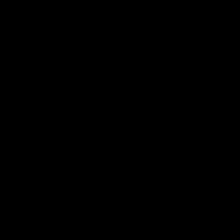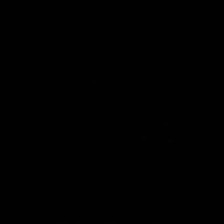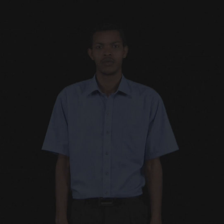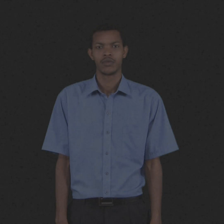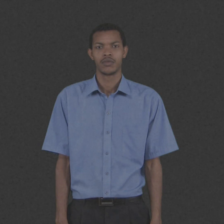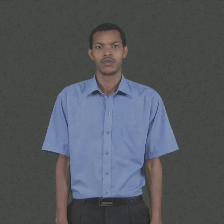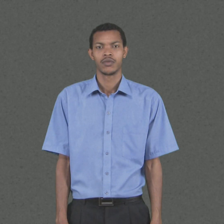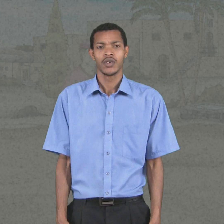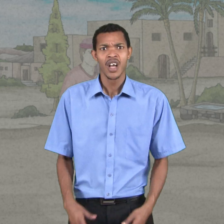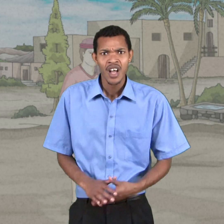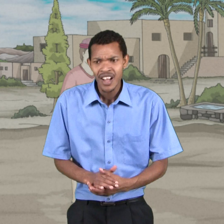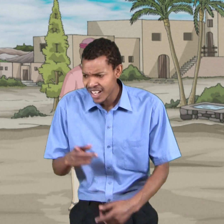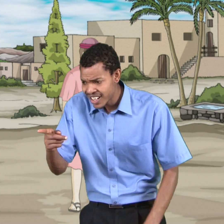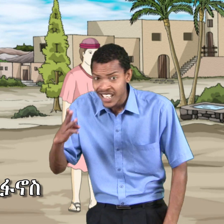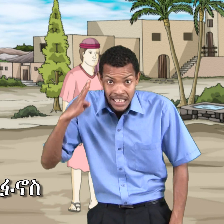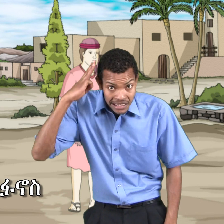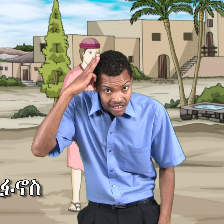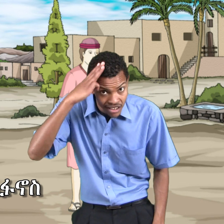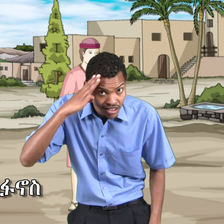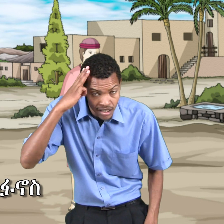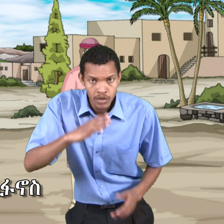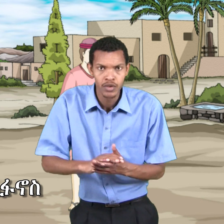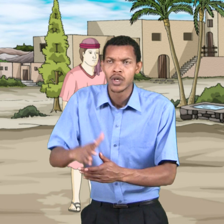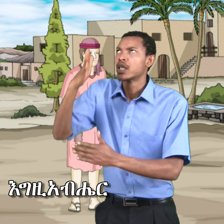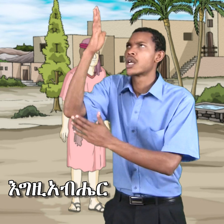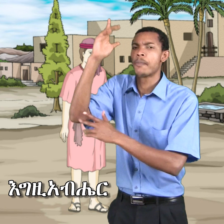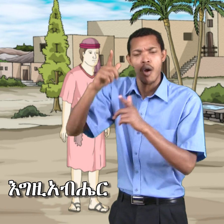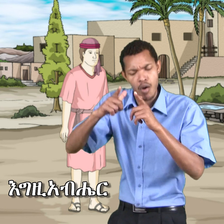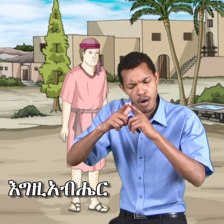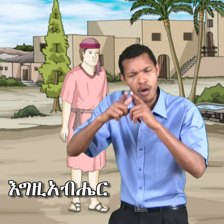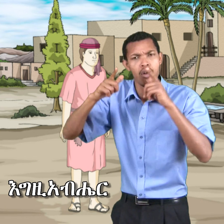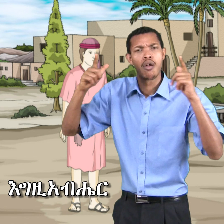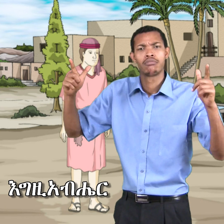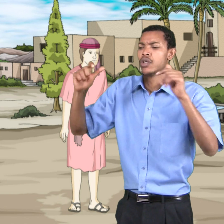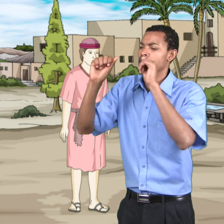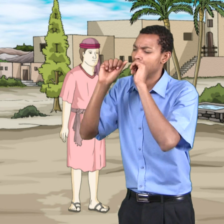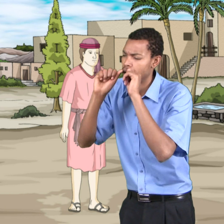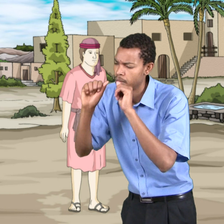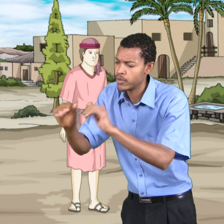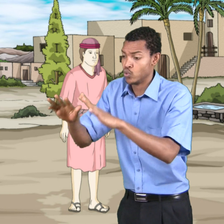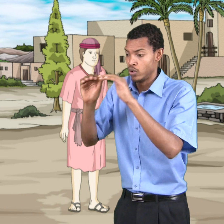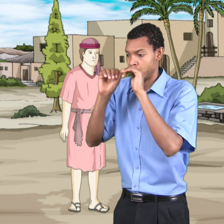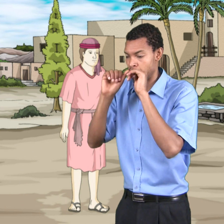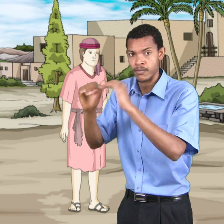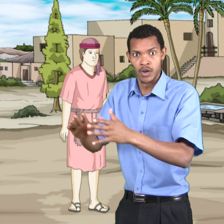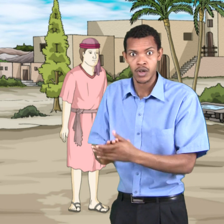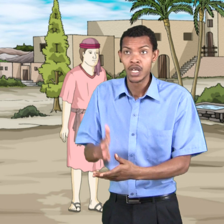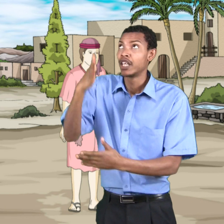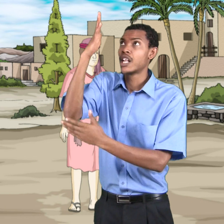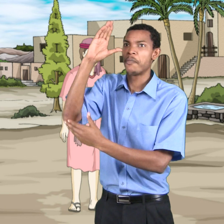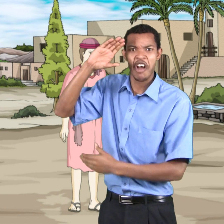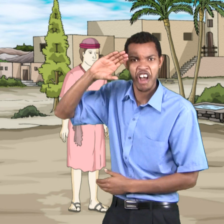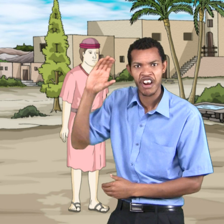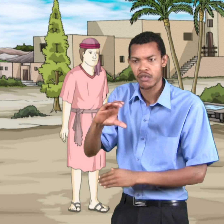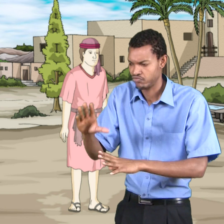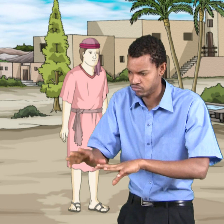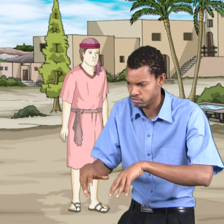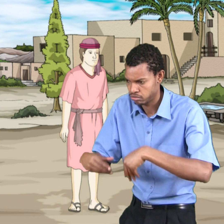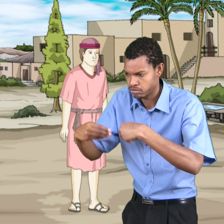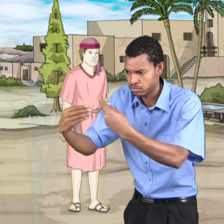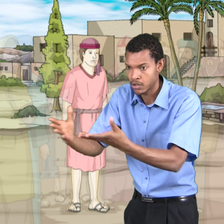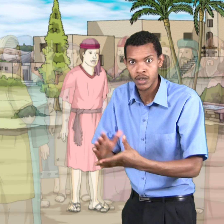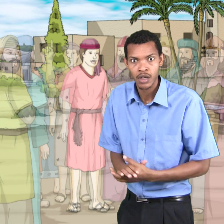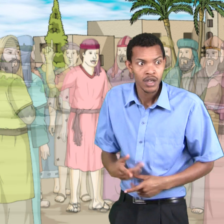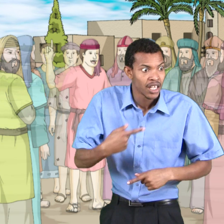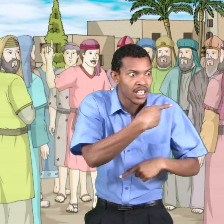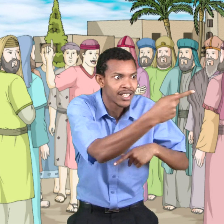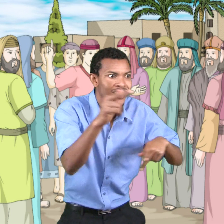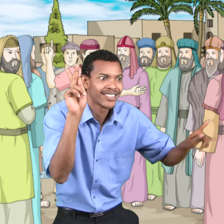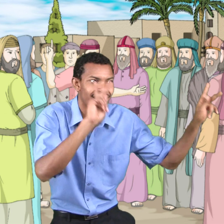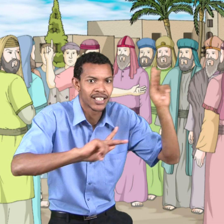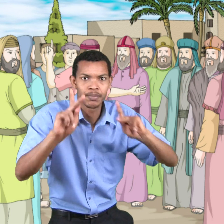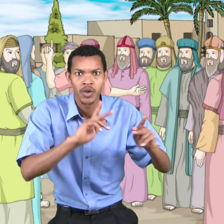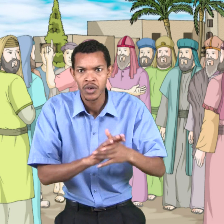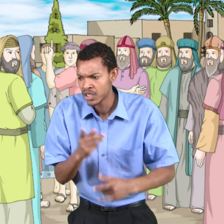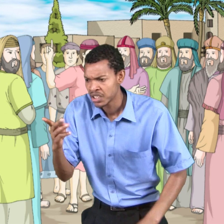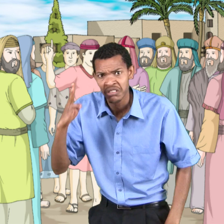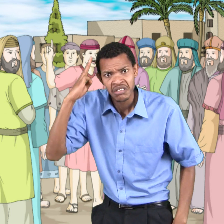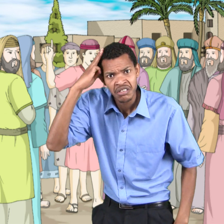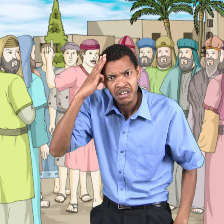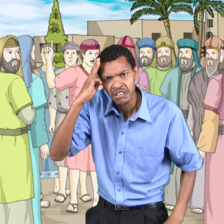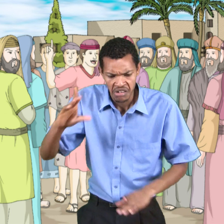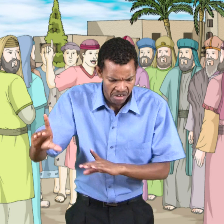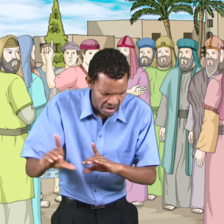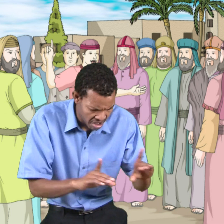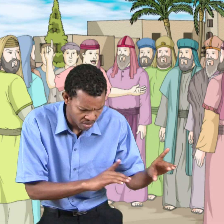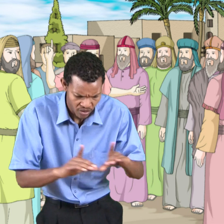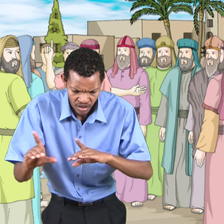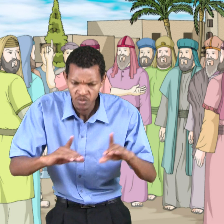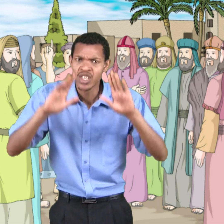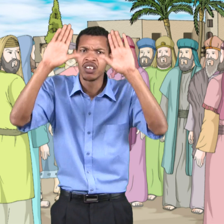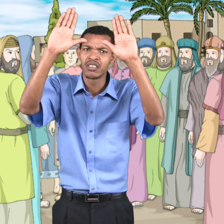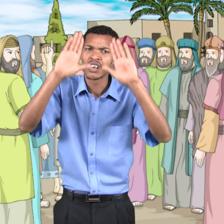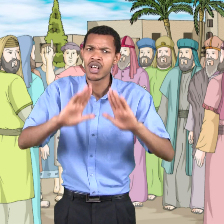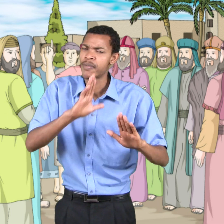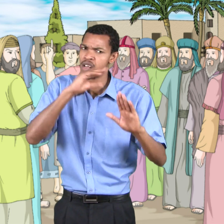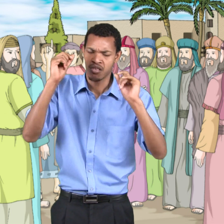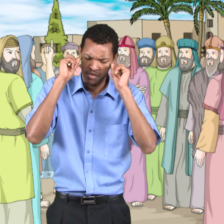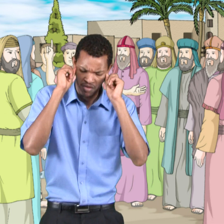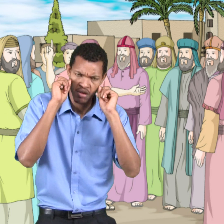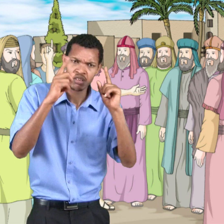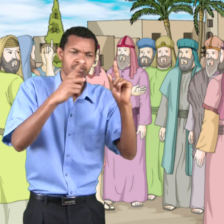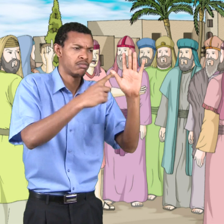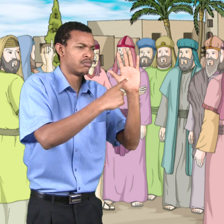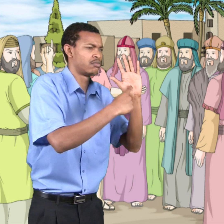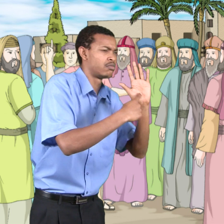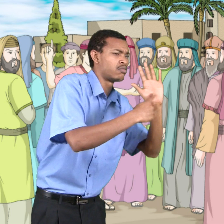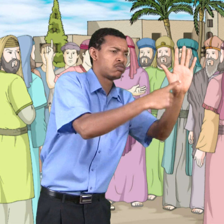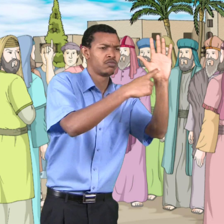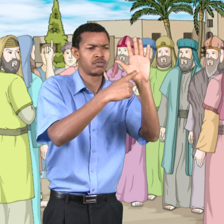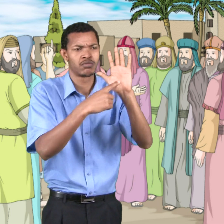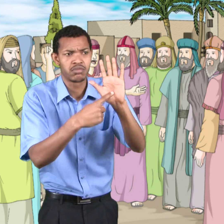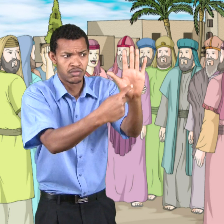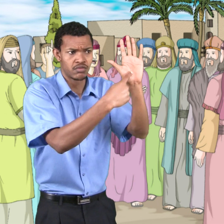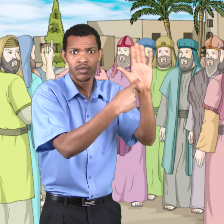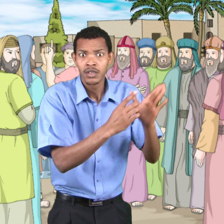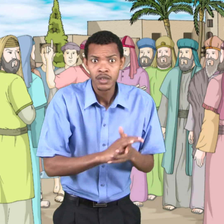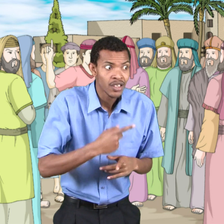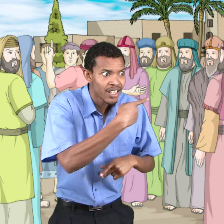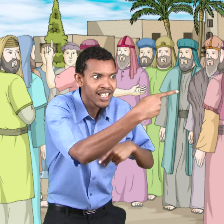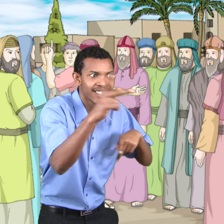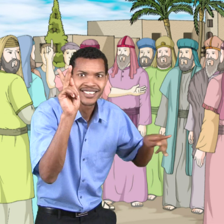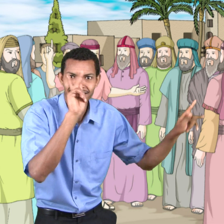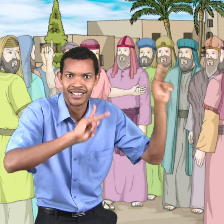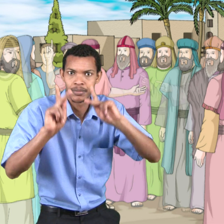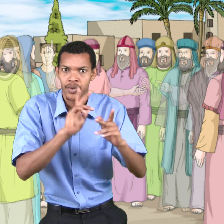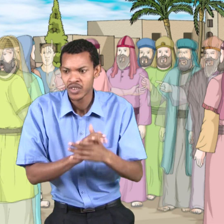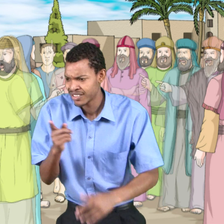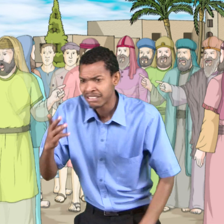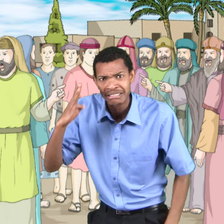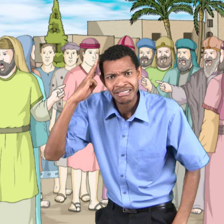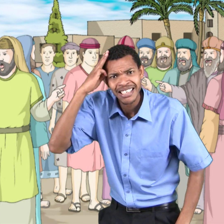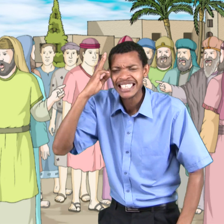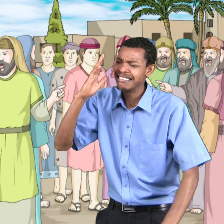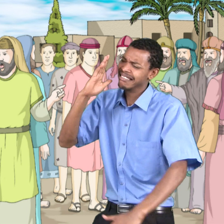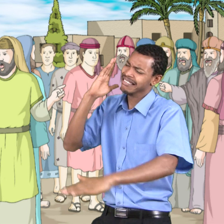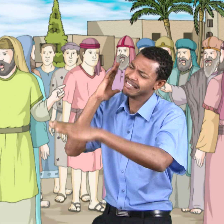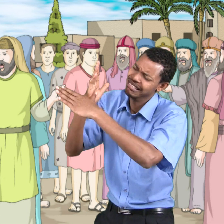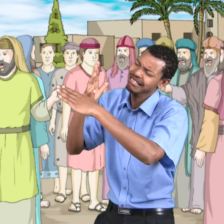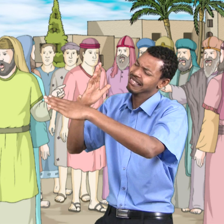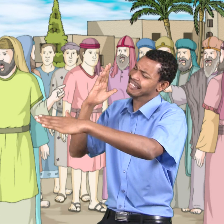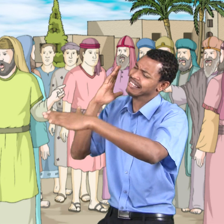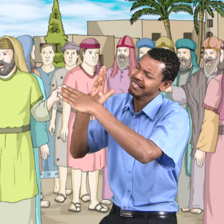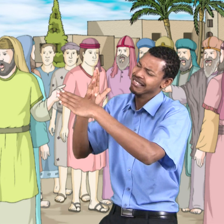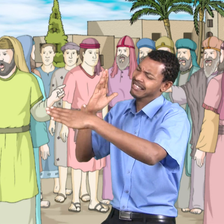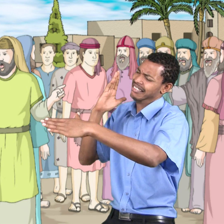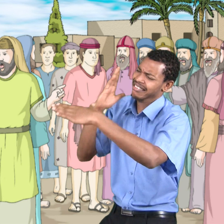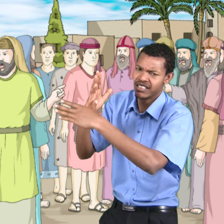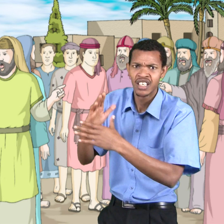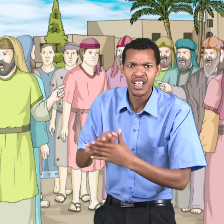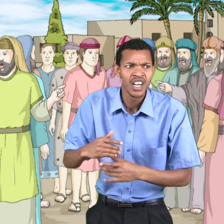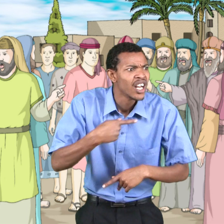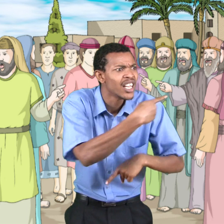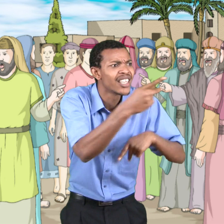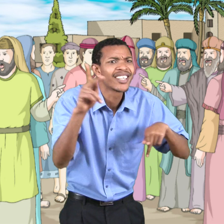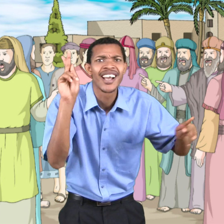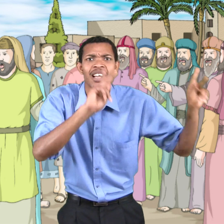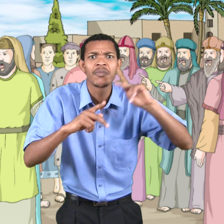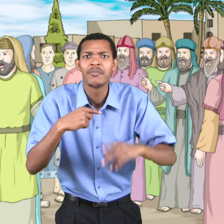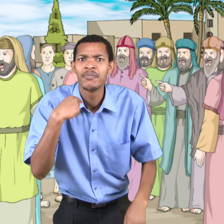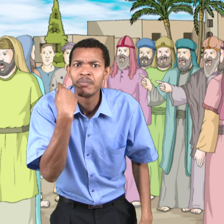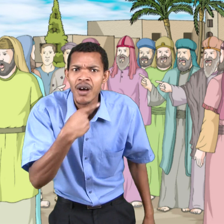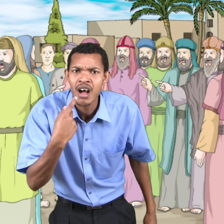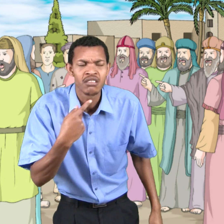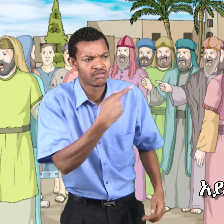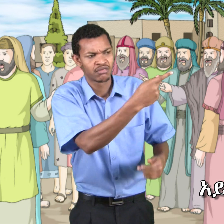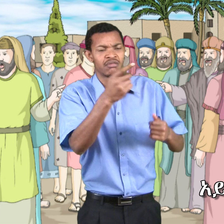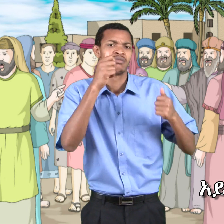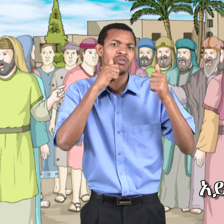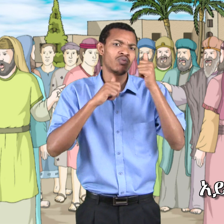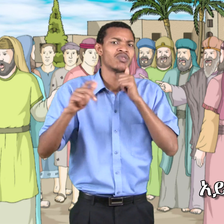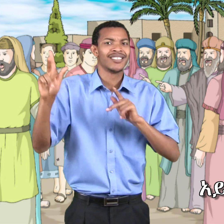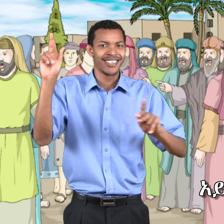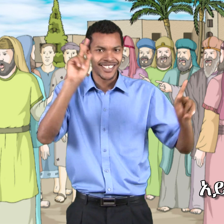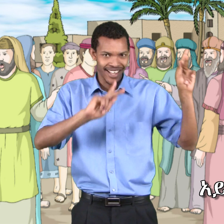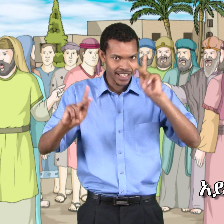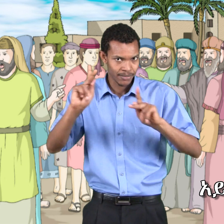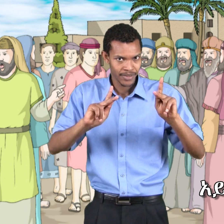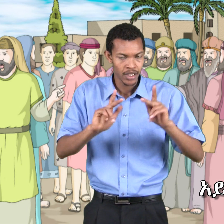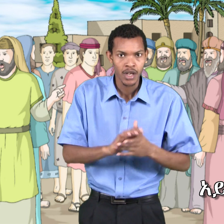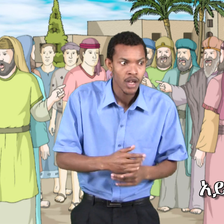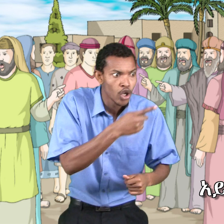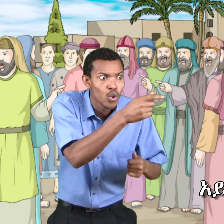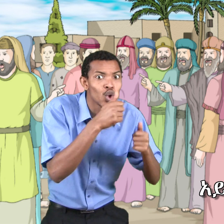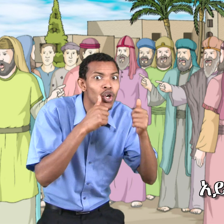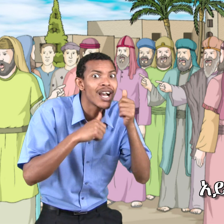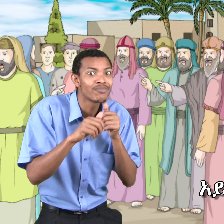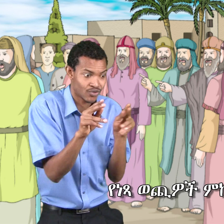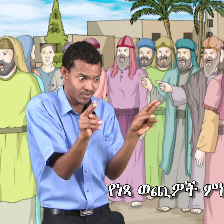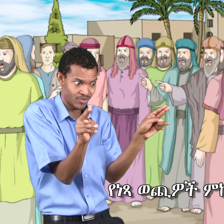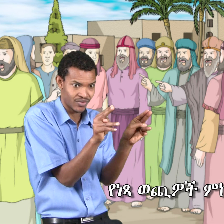Now Stephen, who was full of grace and power, was performing great wonders and signs among the people.